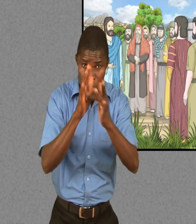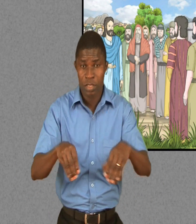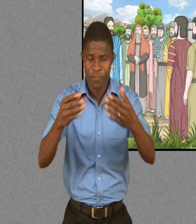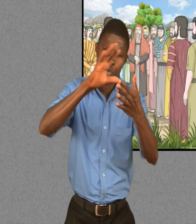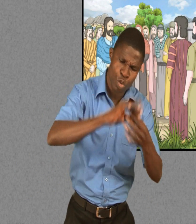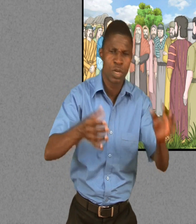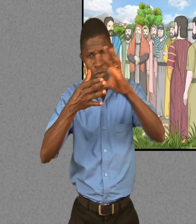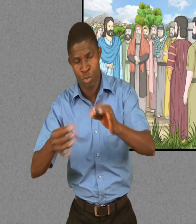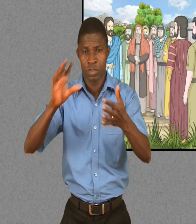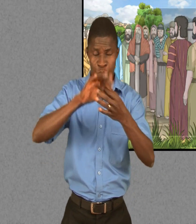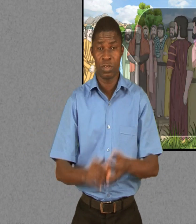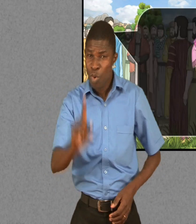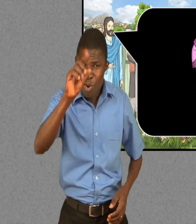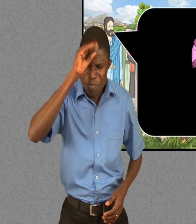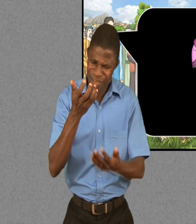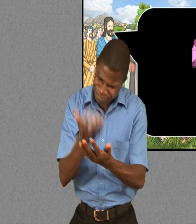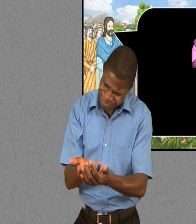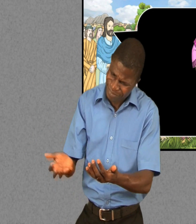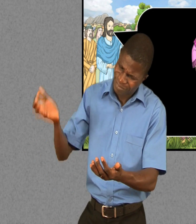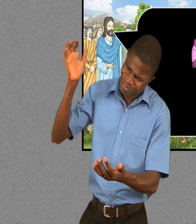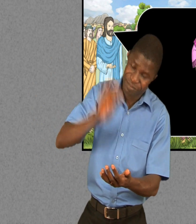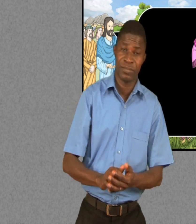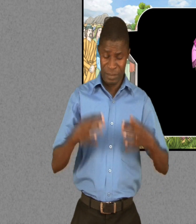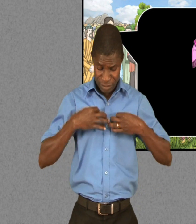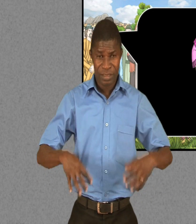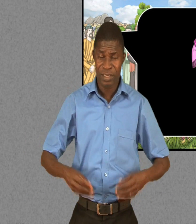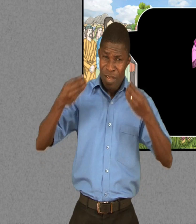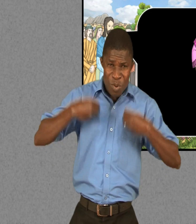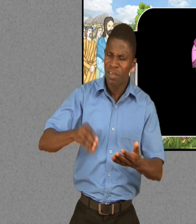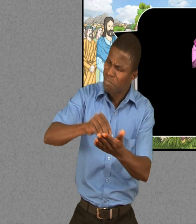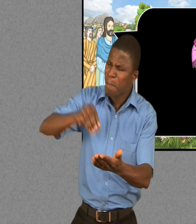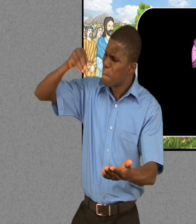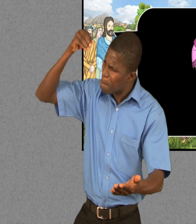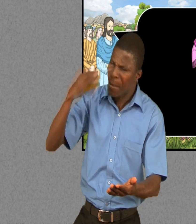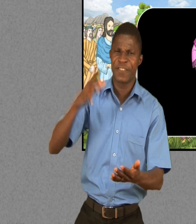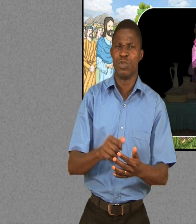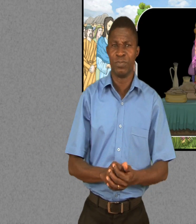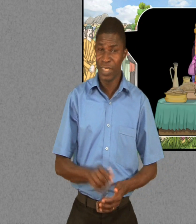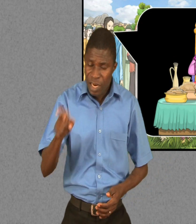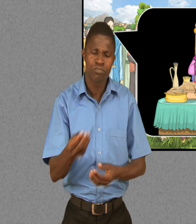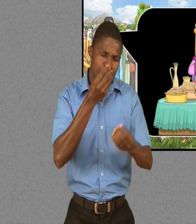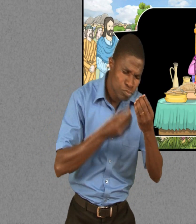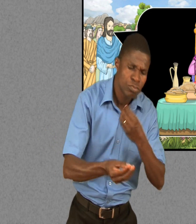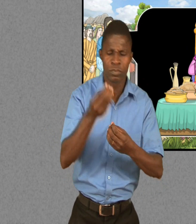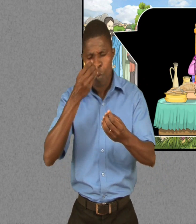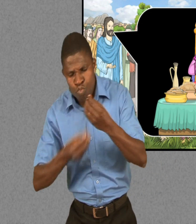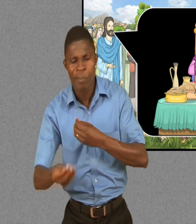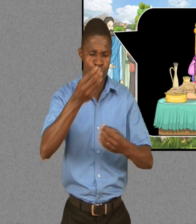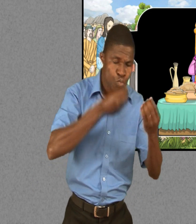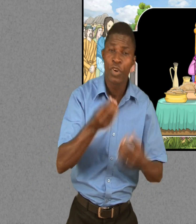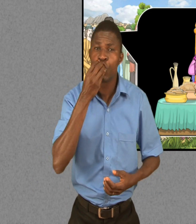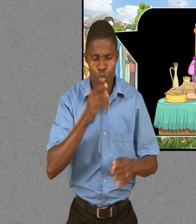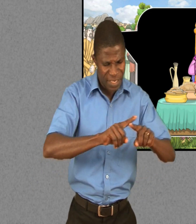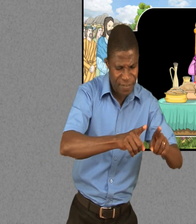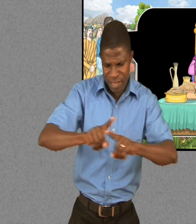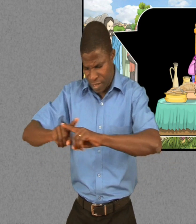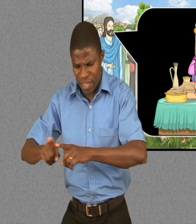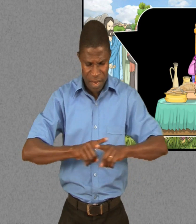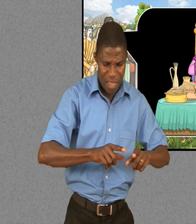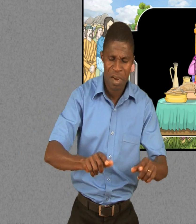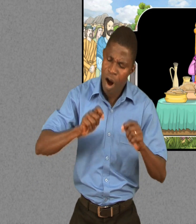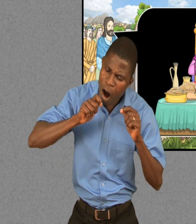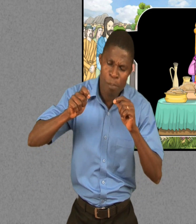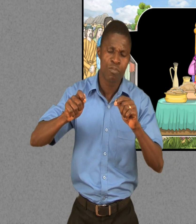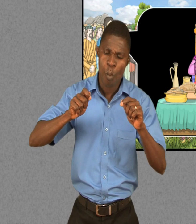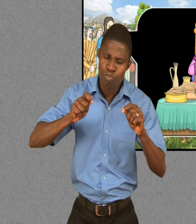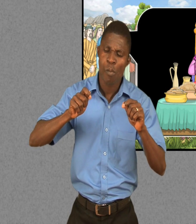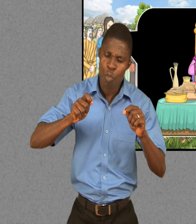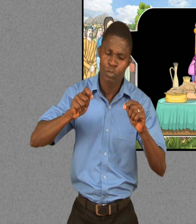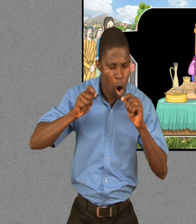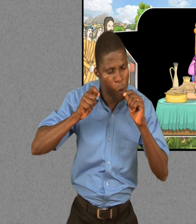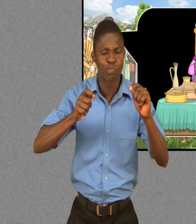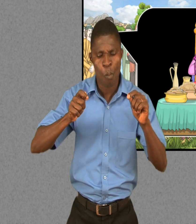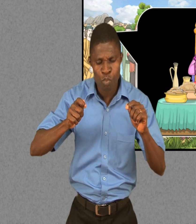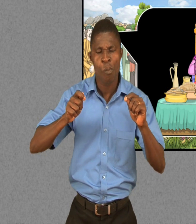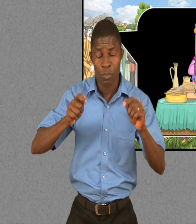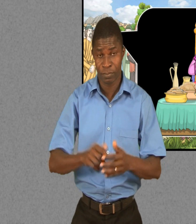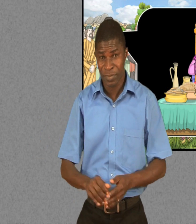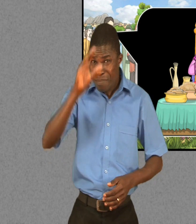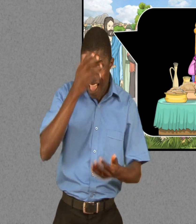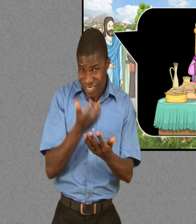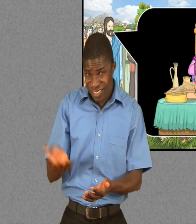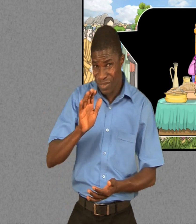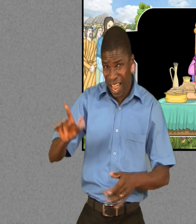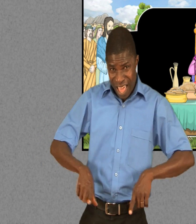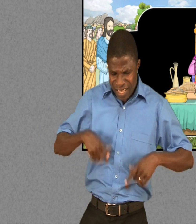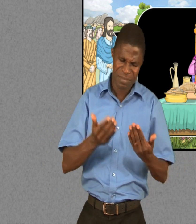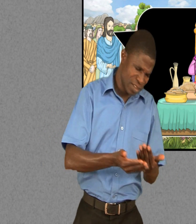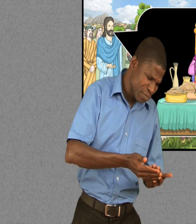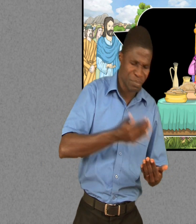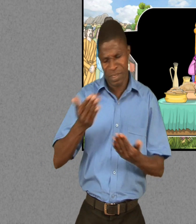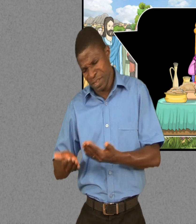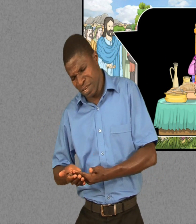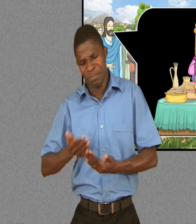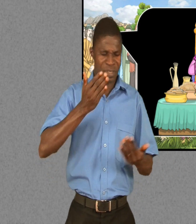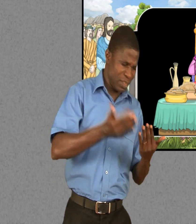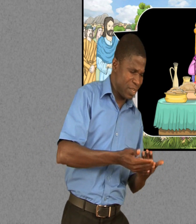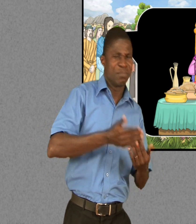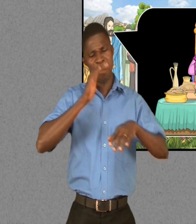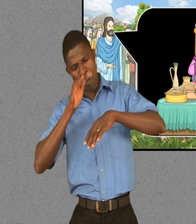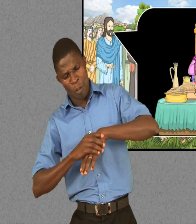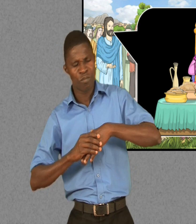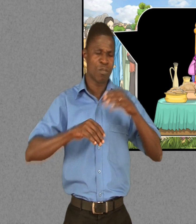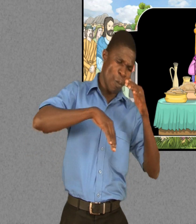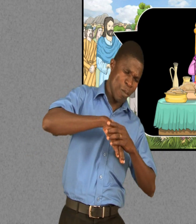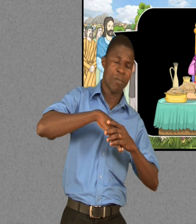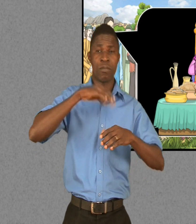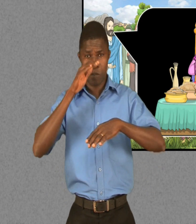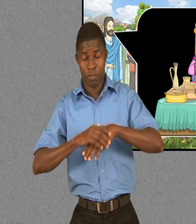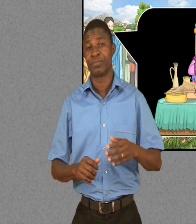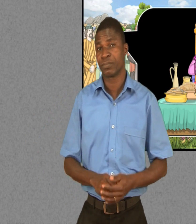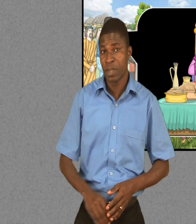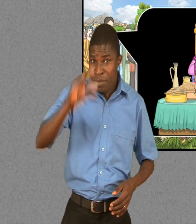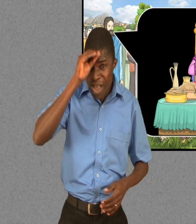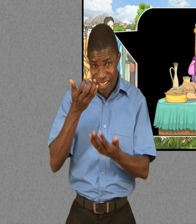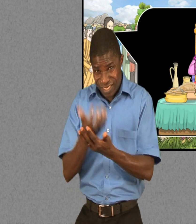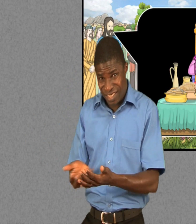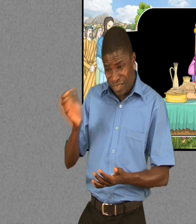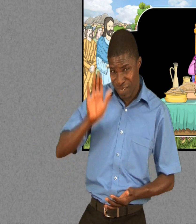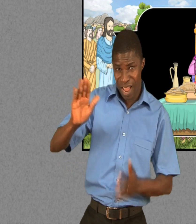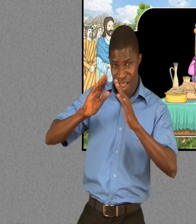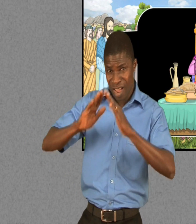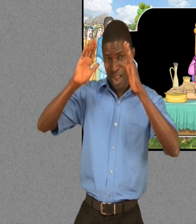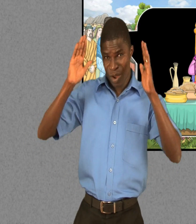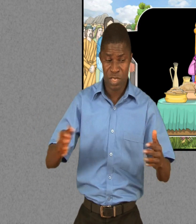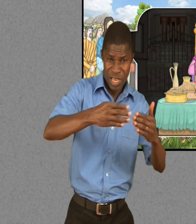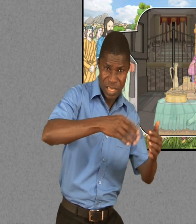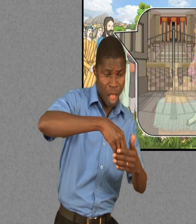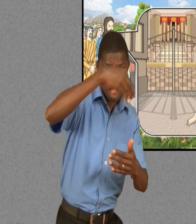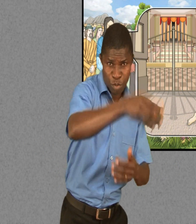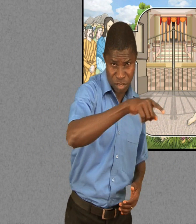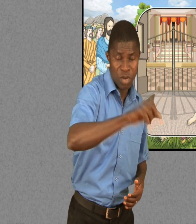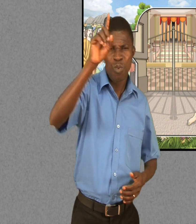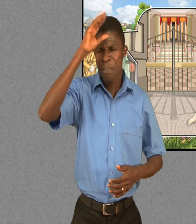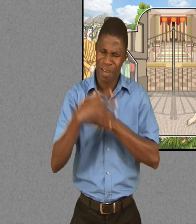Now there was a rich man dressed in purple and fine linen, who lived each day in joyous splendor.